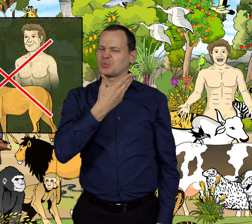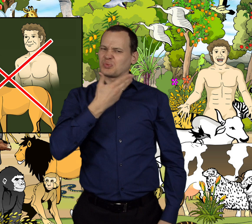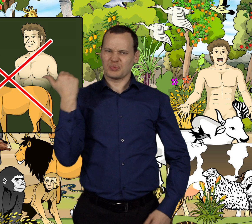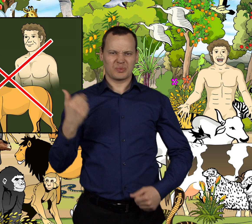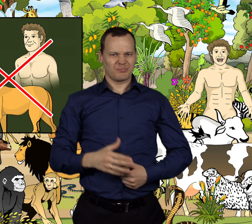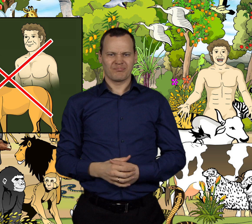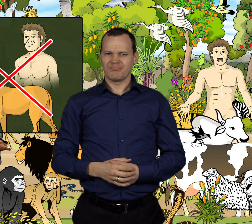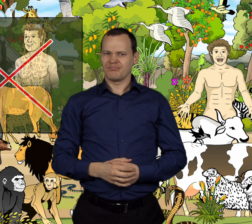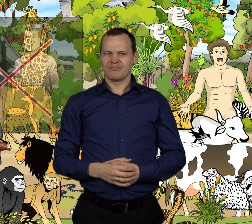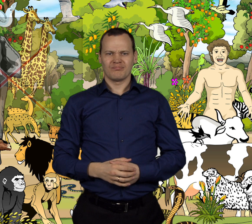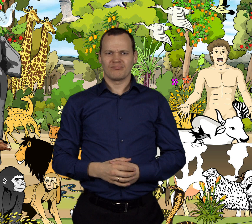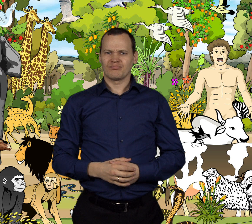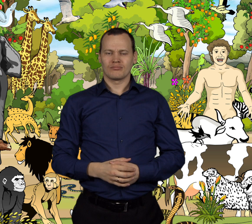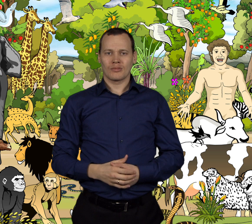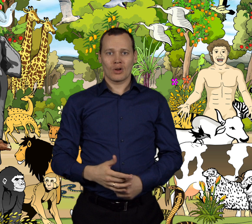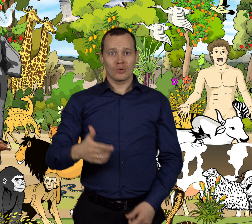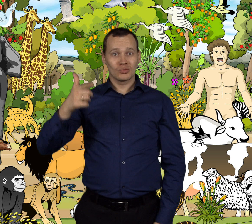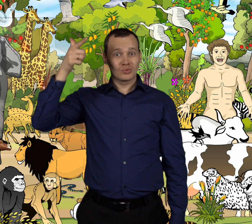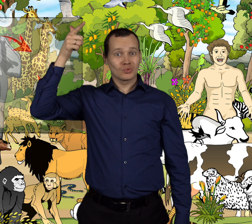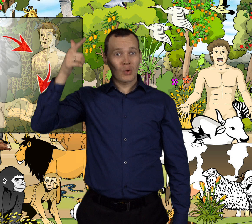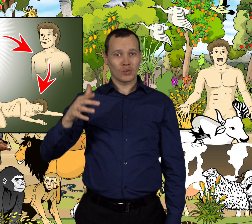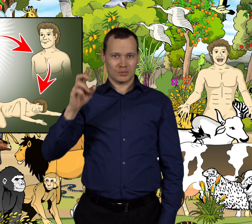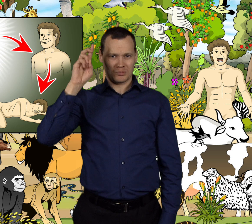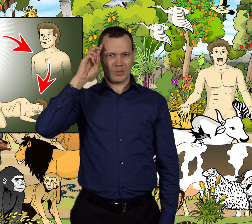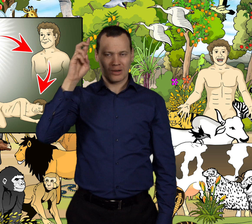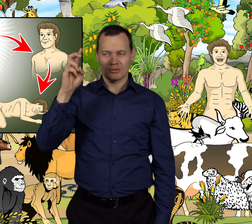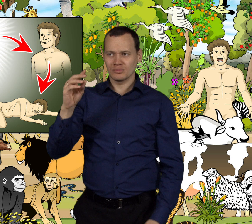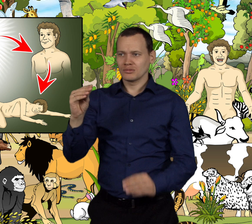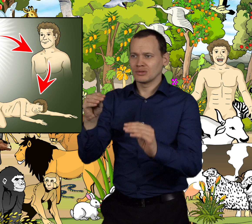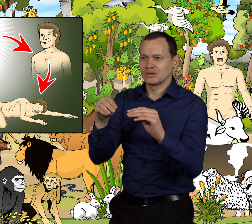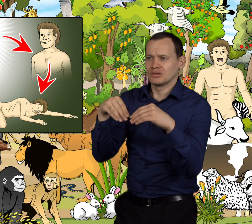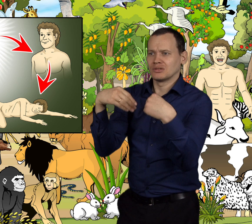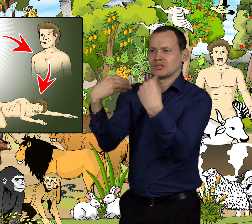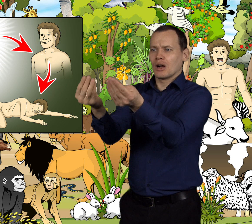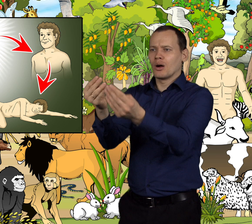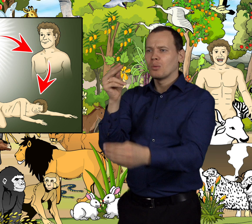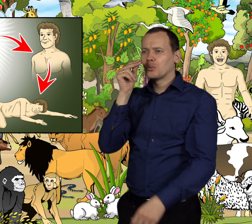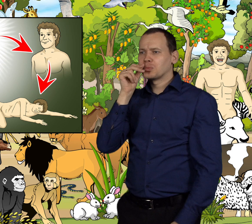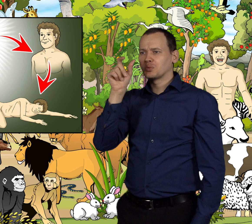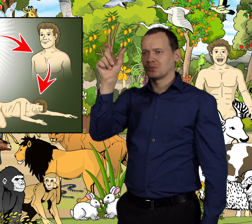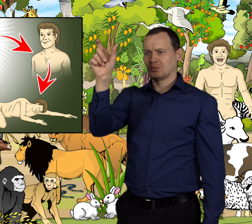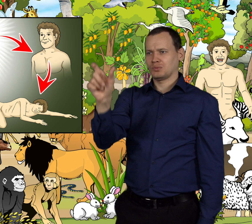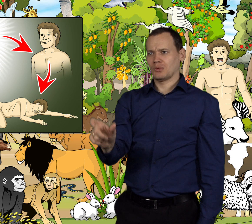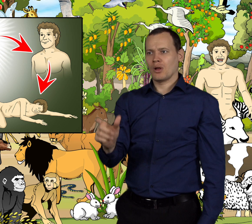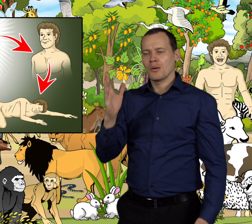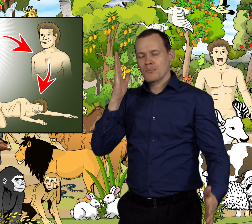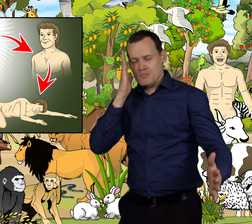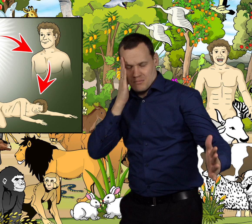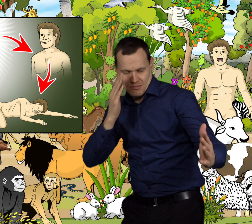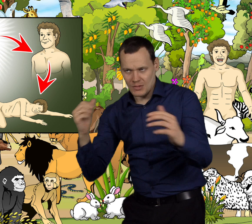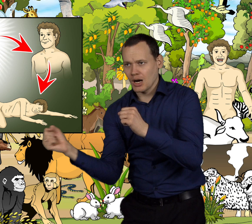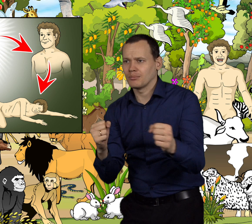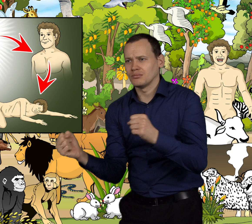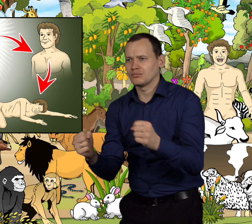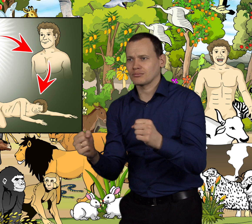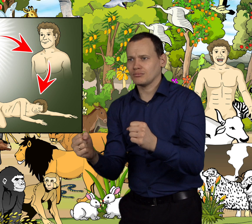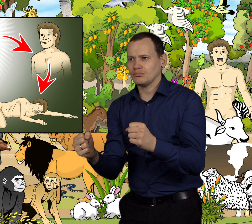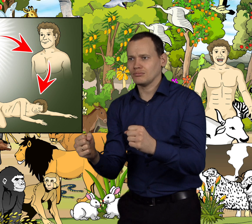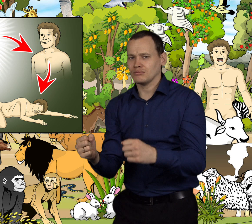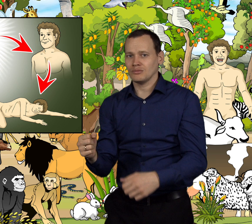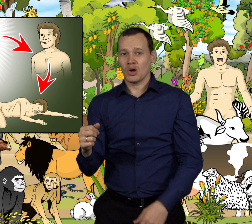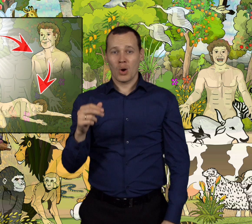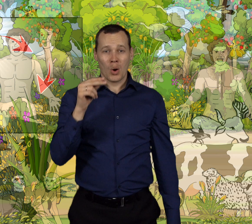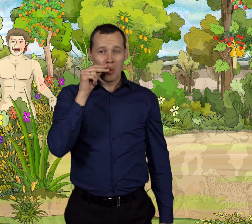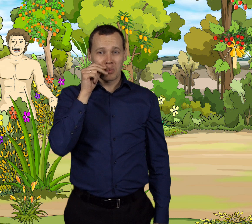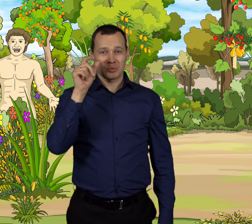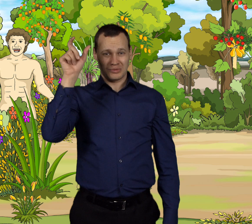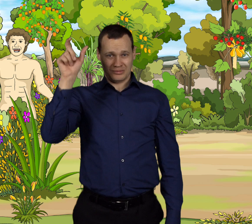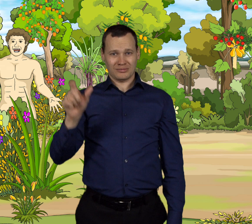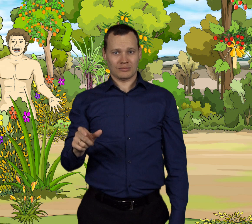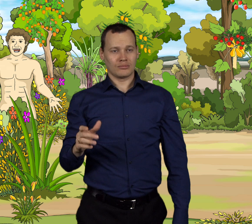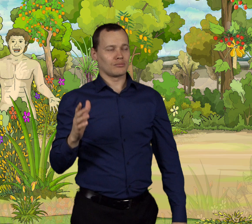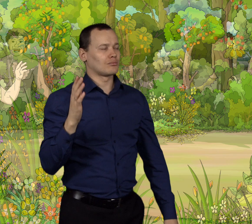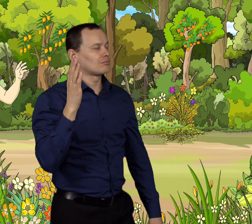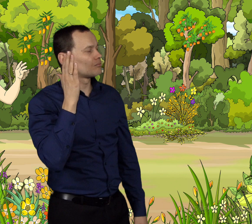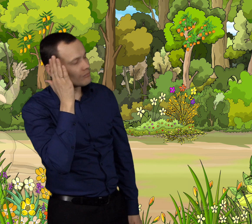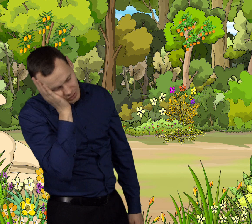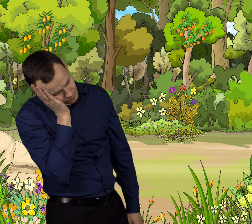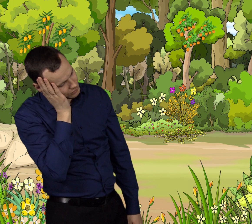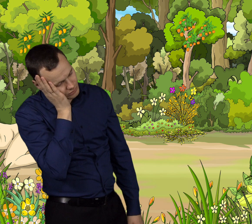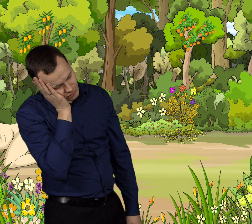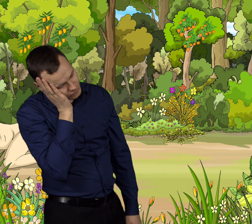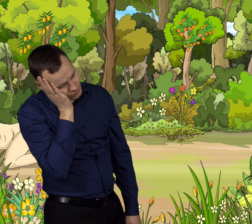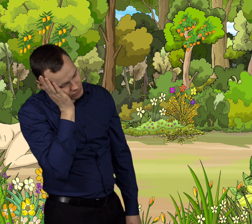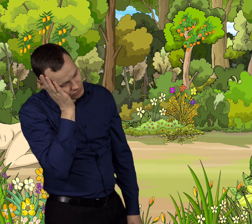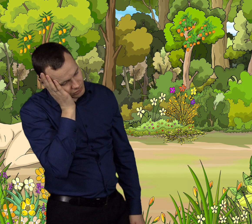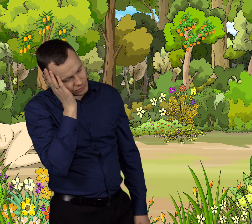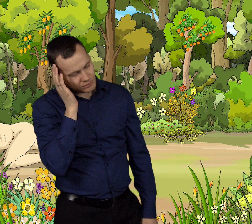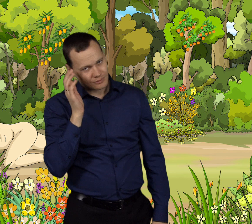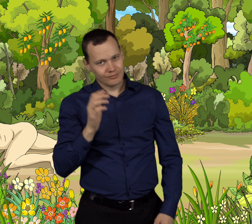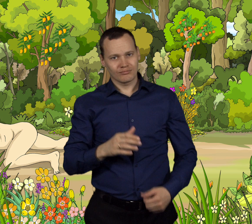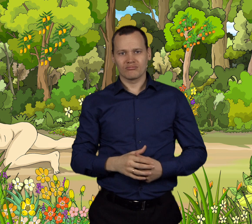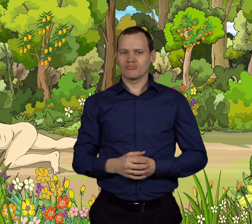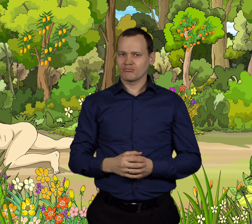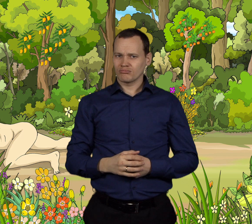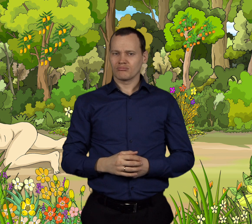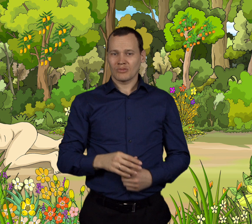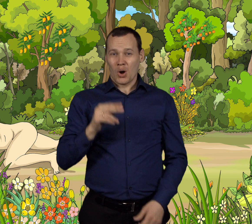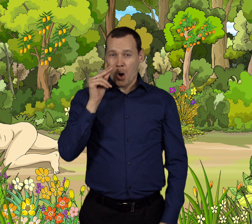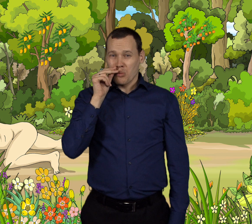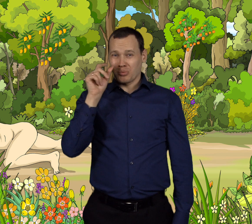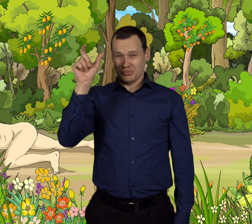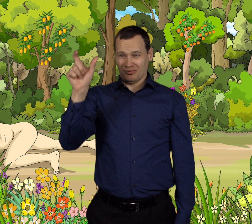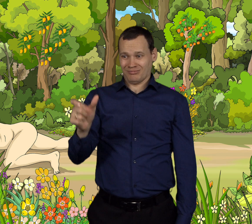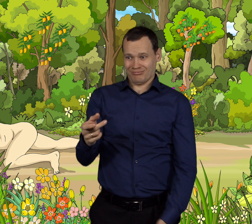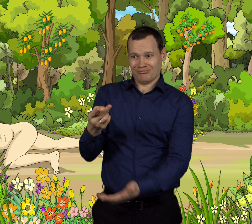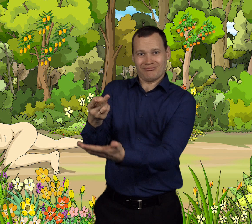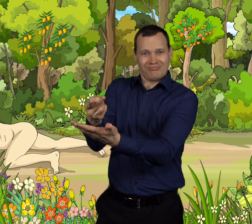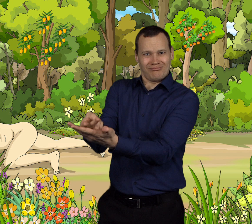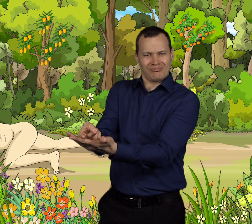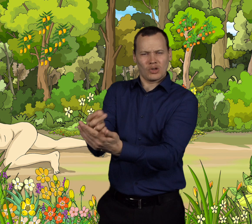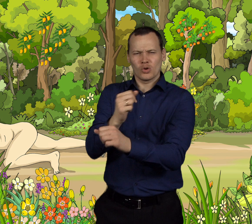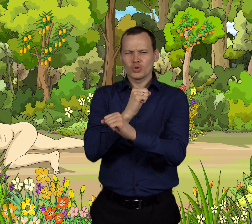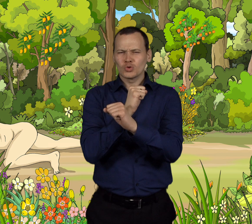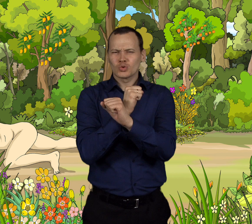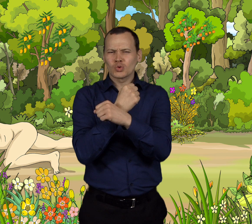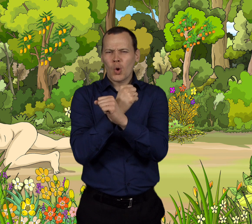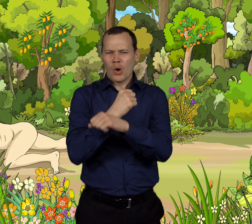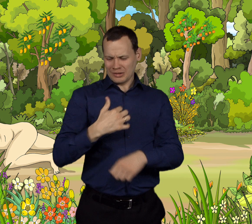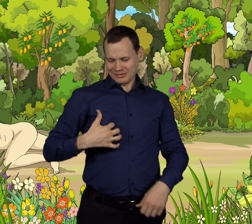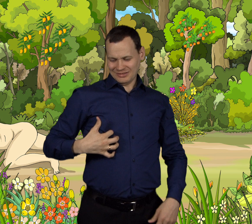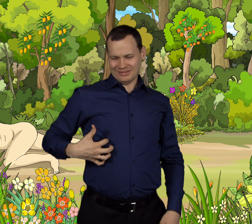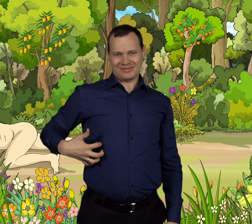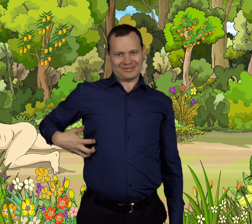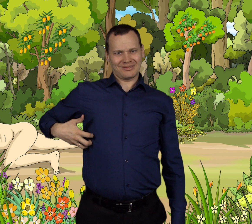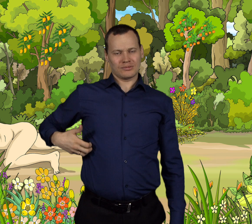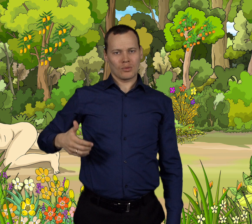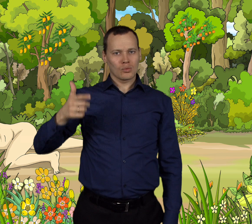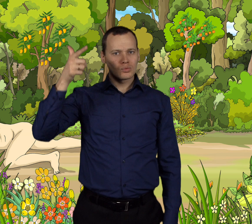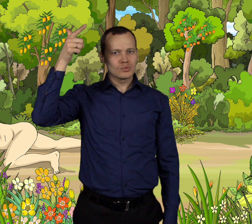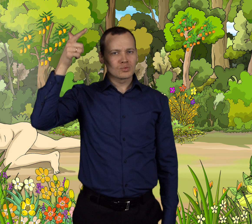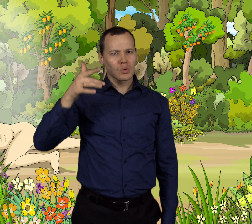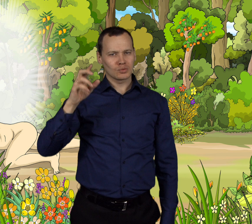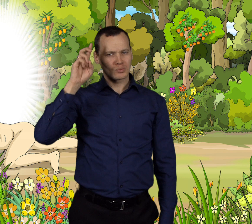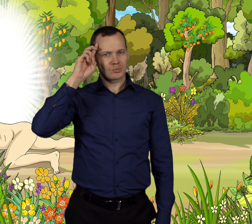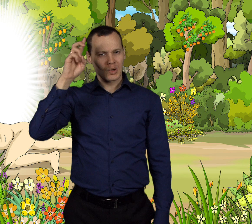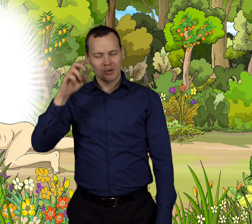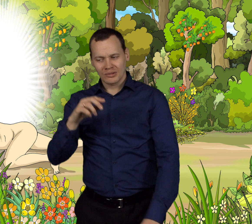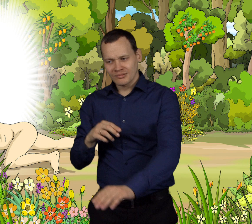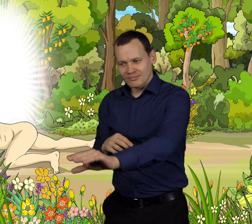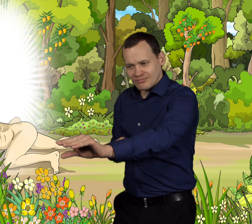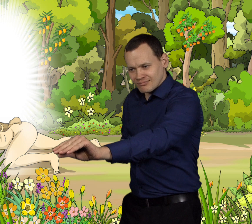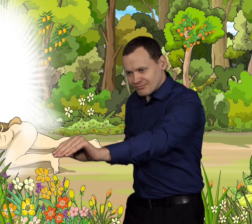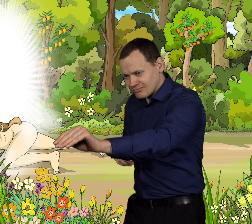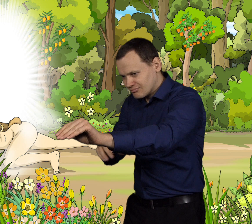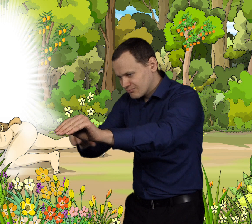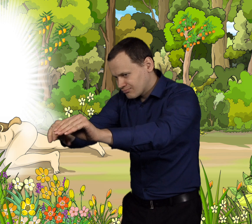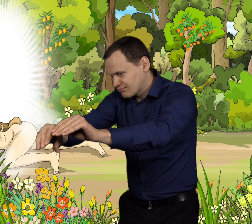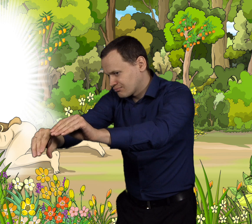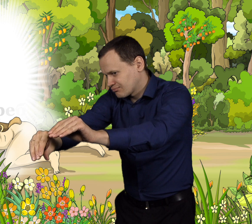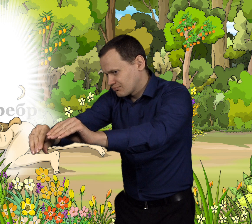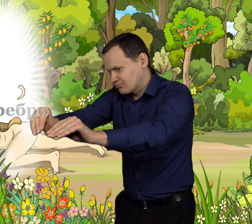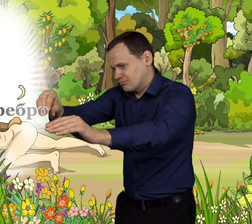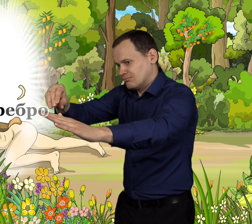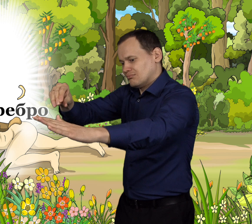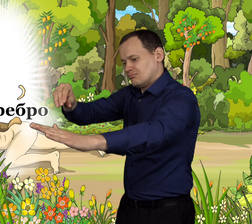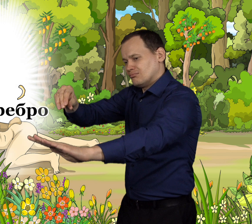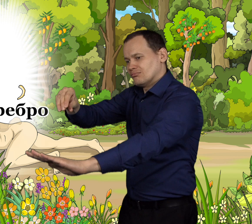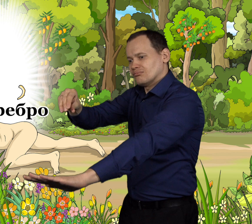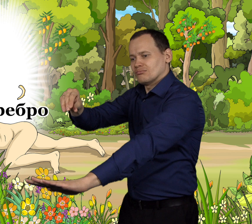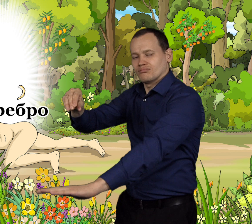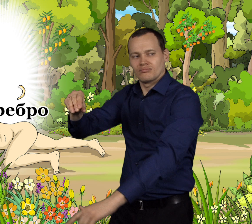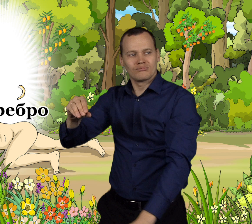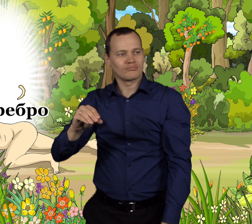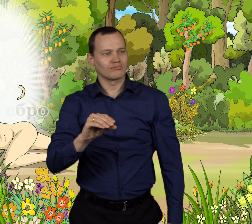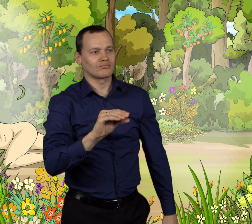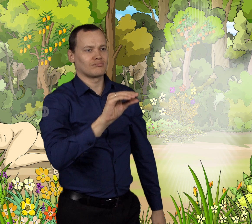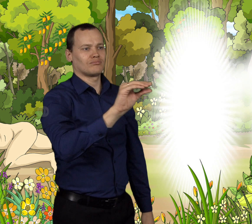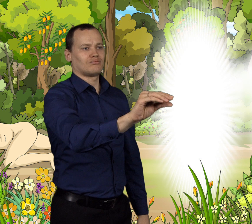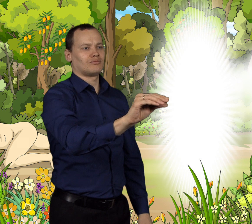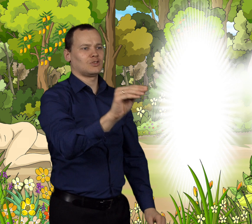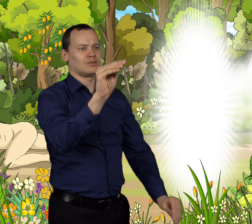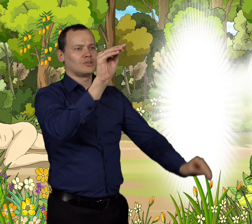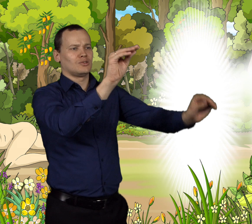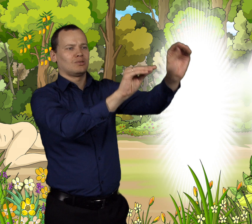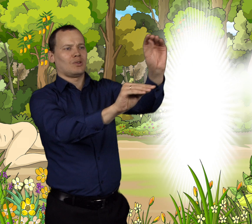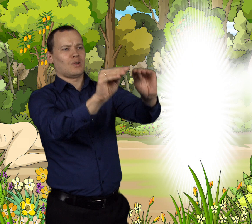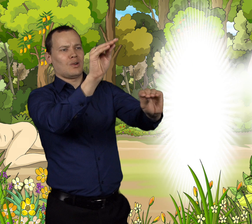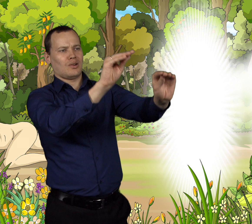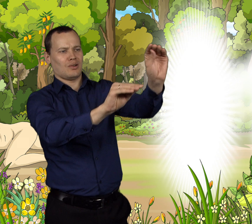So the LORD God caused the man to fall into a deep sleep, and while he slept, He took one of the man’s ribs and closed up the area with flesh.